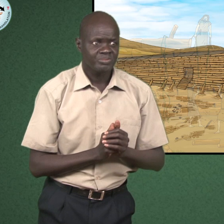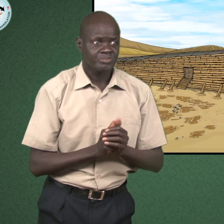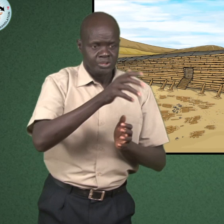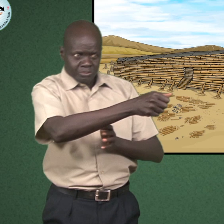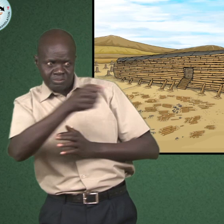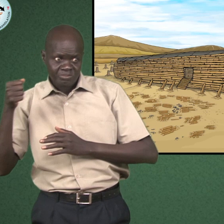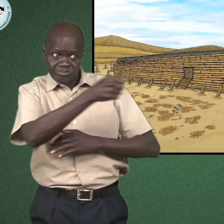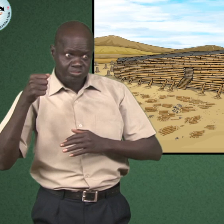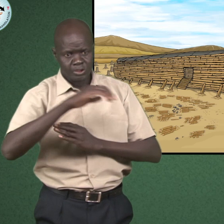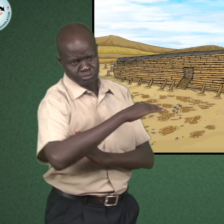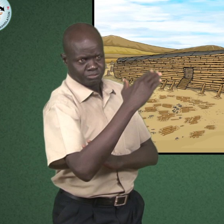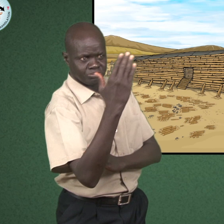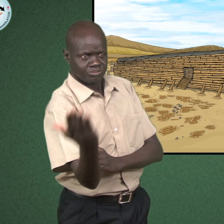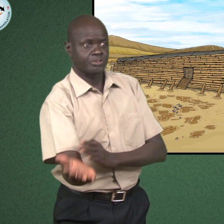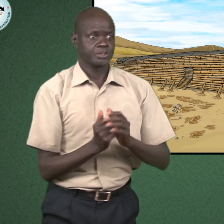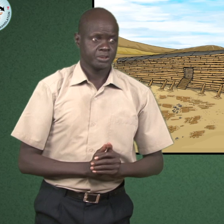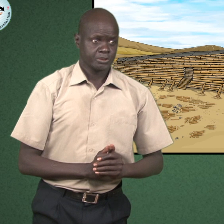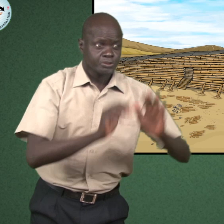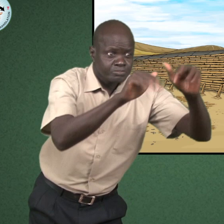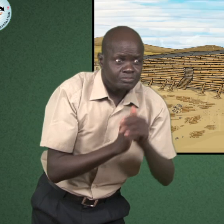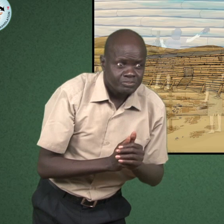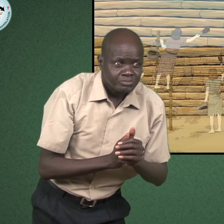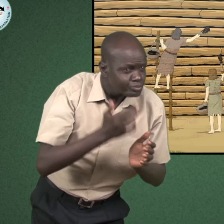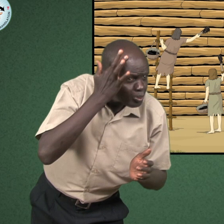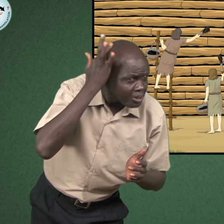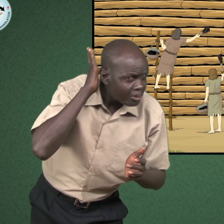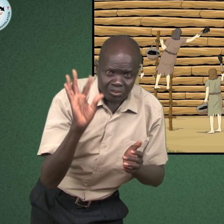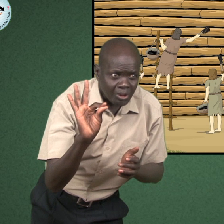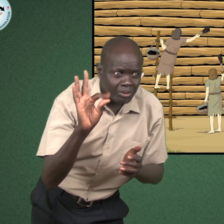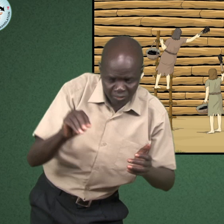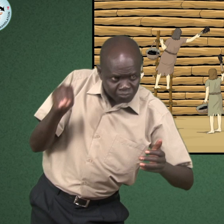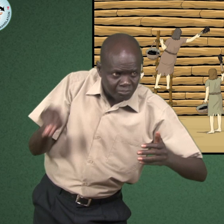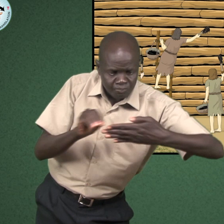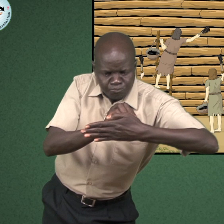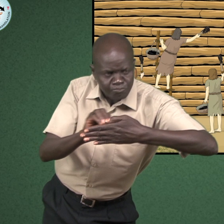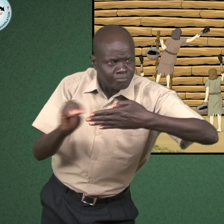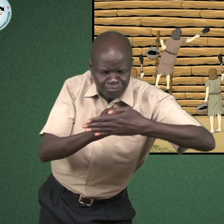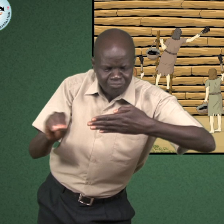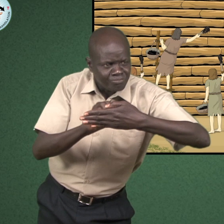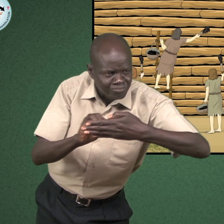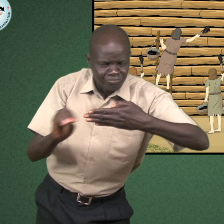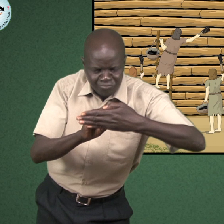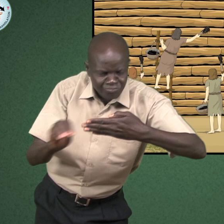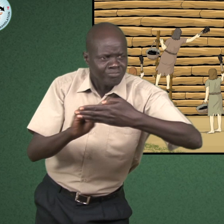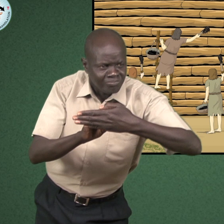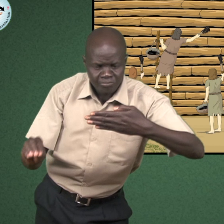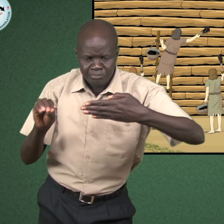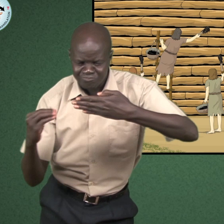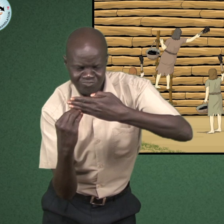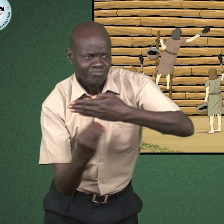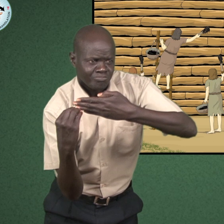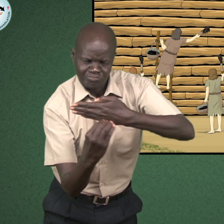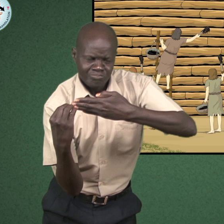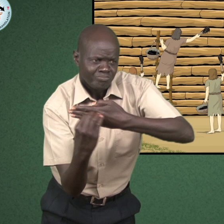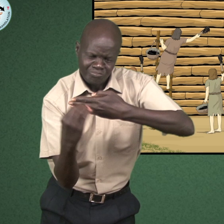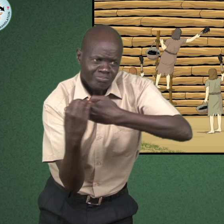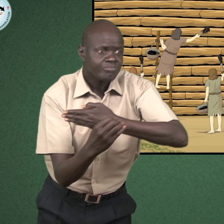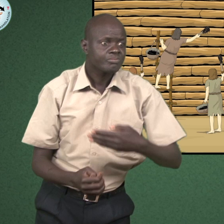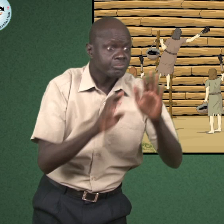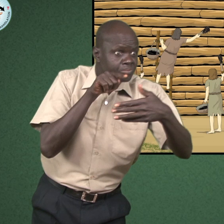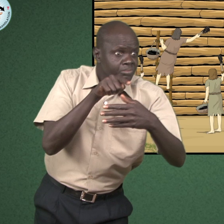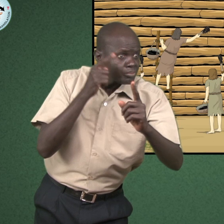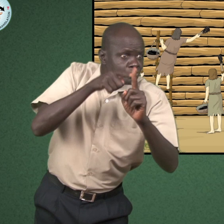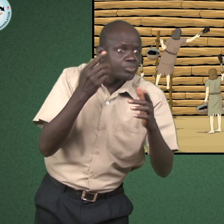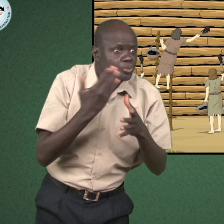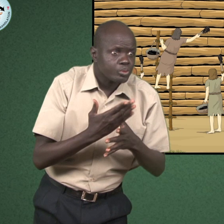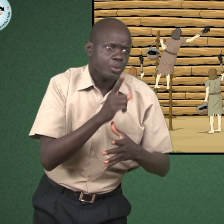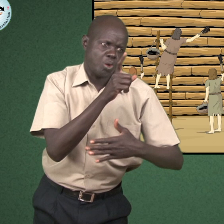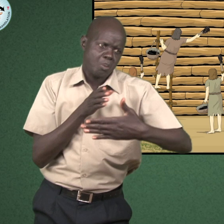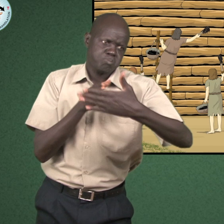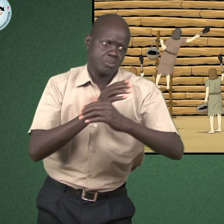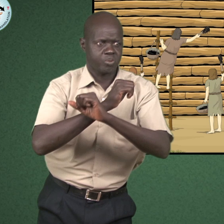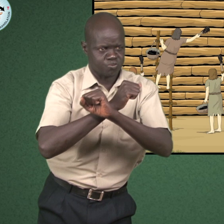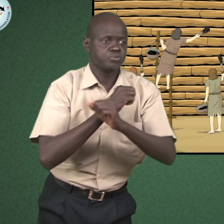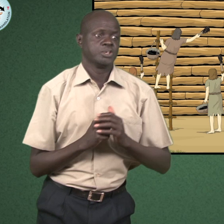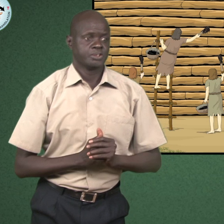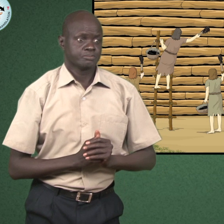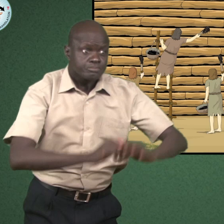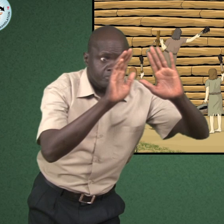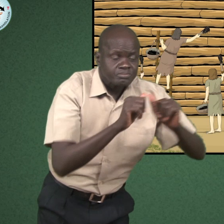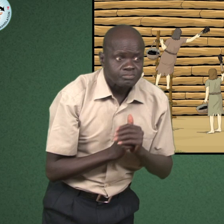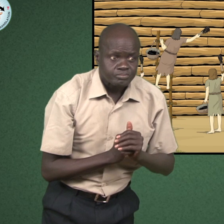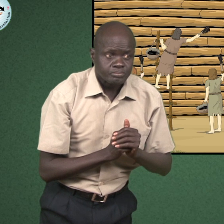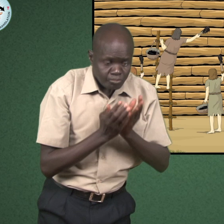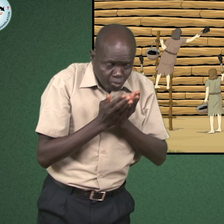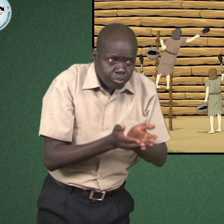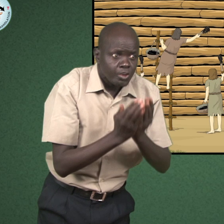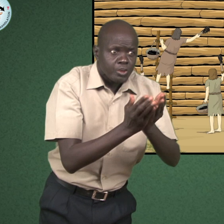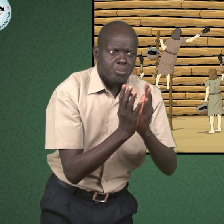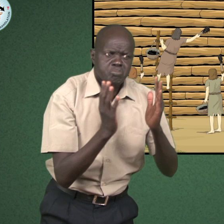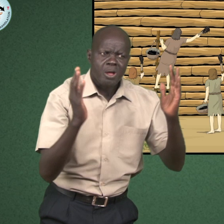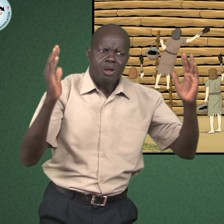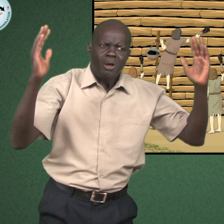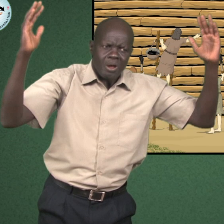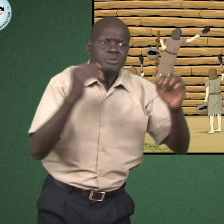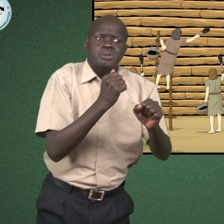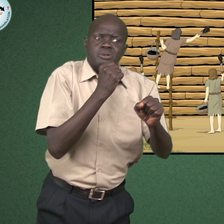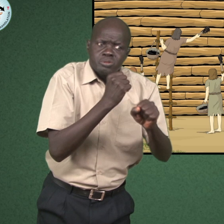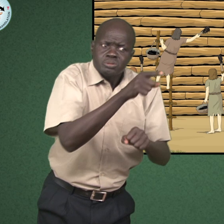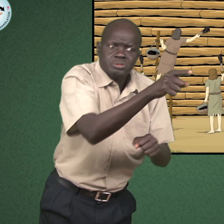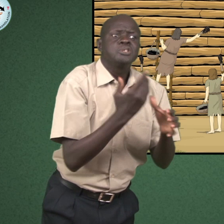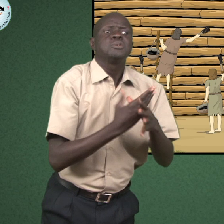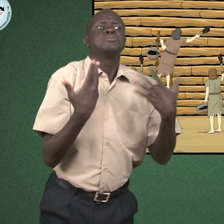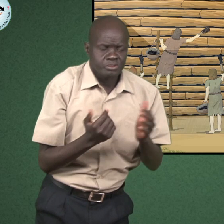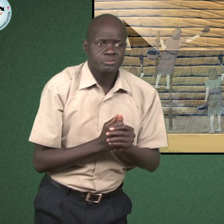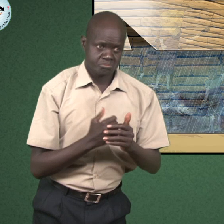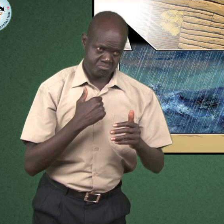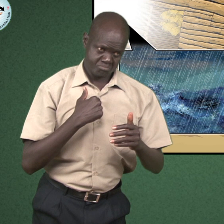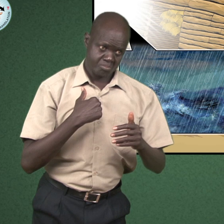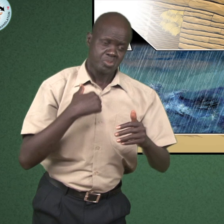You are to make a roof for the ark, finish its walls a cubit from the top, place a door in the side of the ark, and build lower, middle, and upper decks.